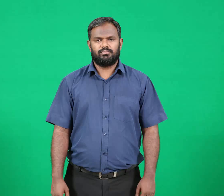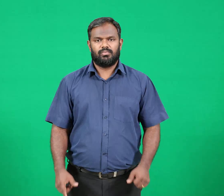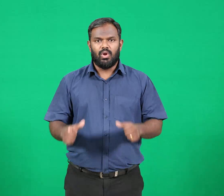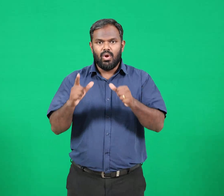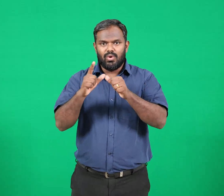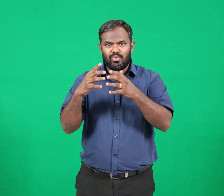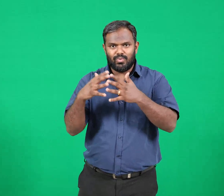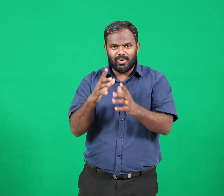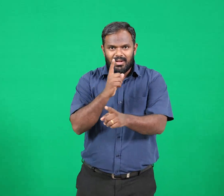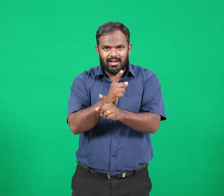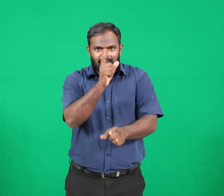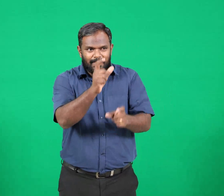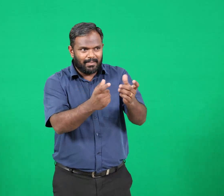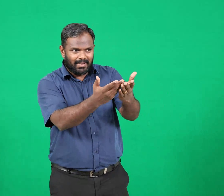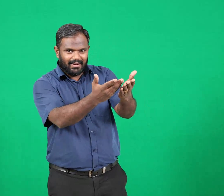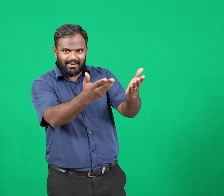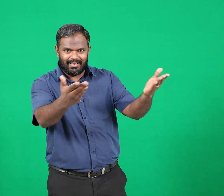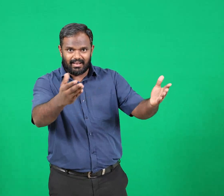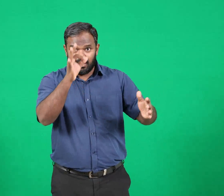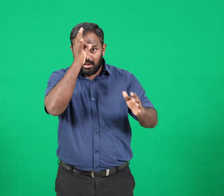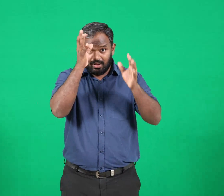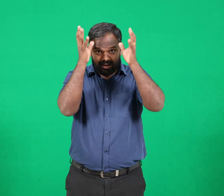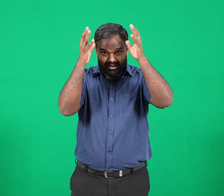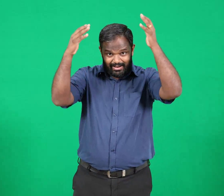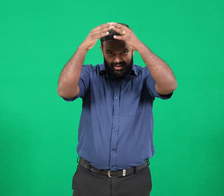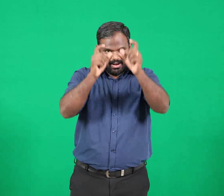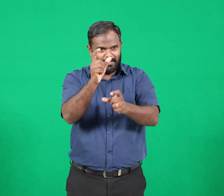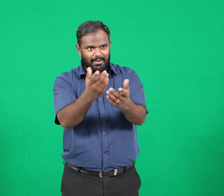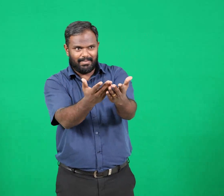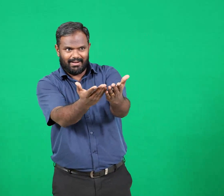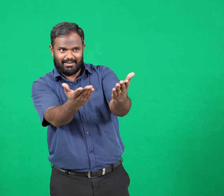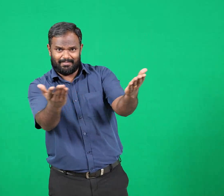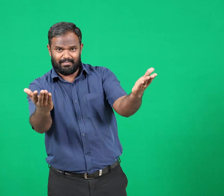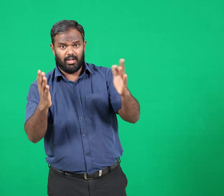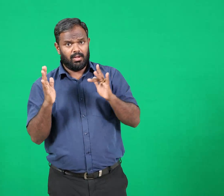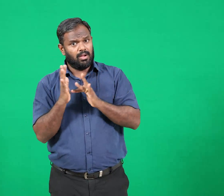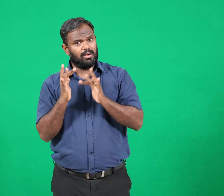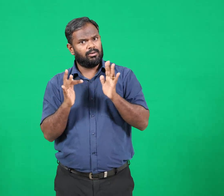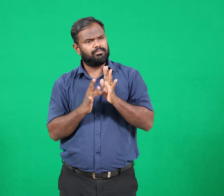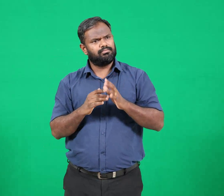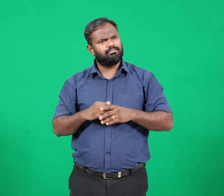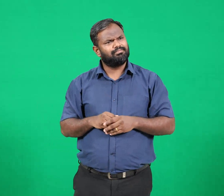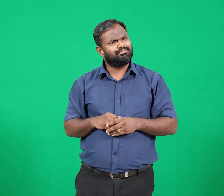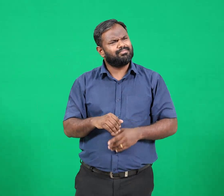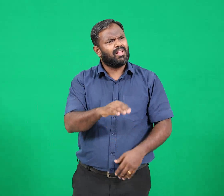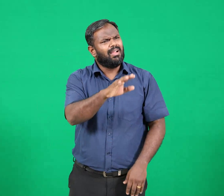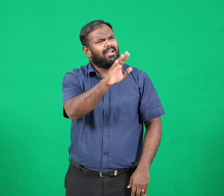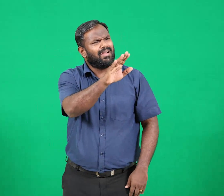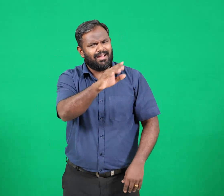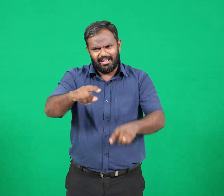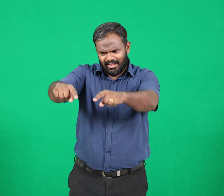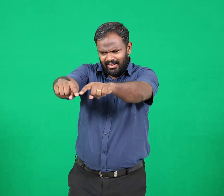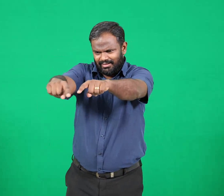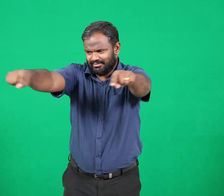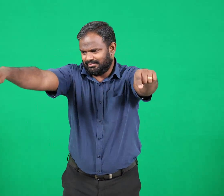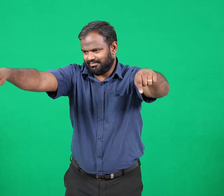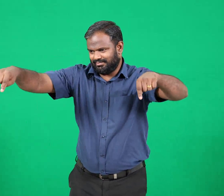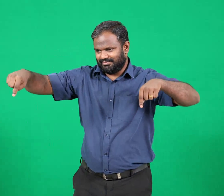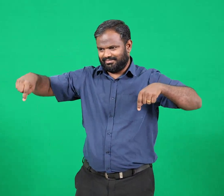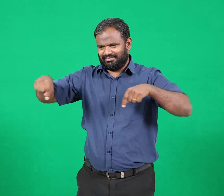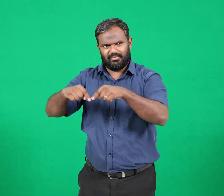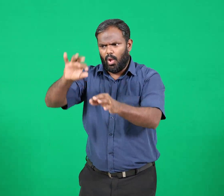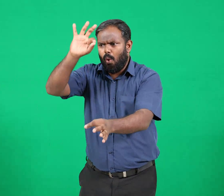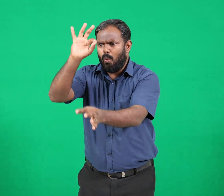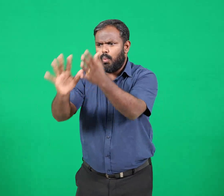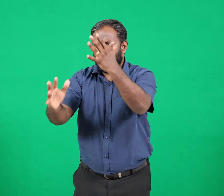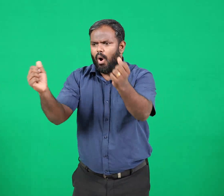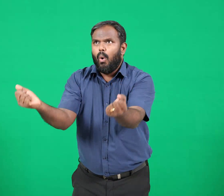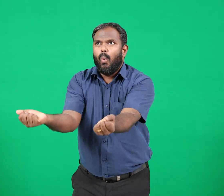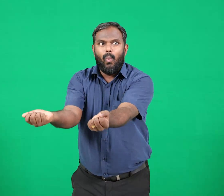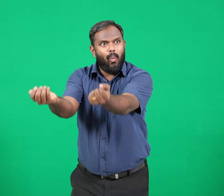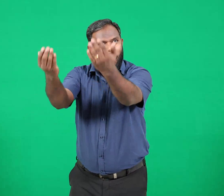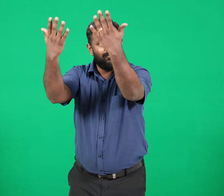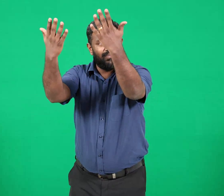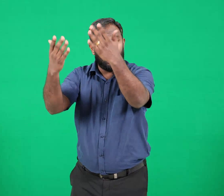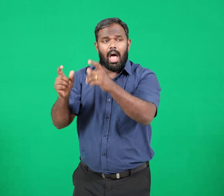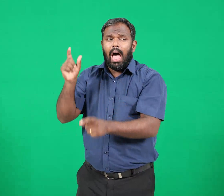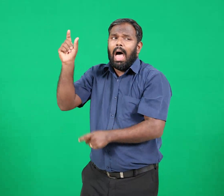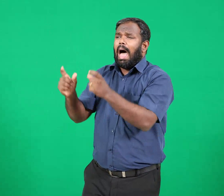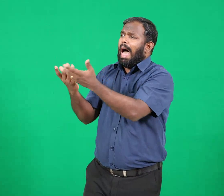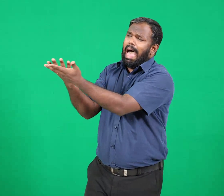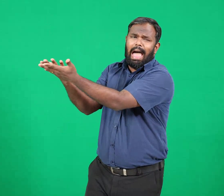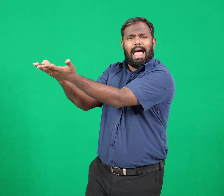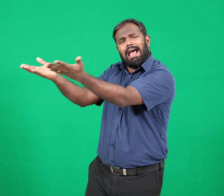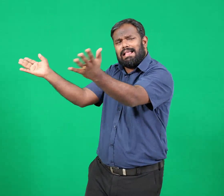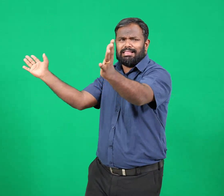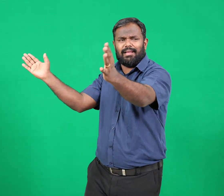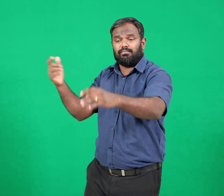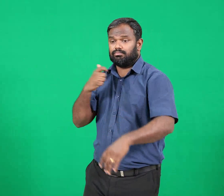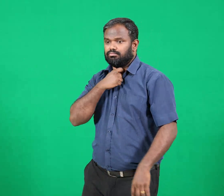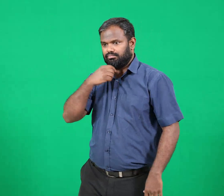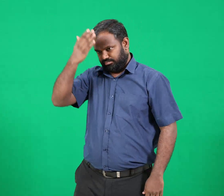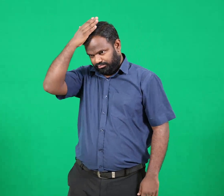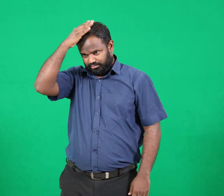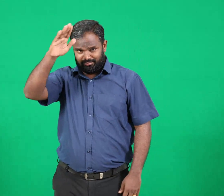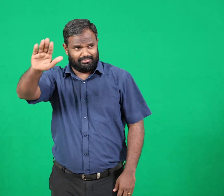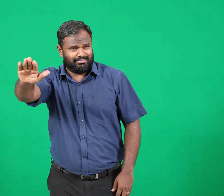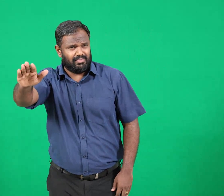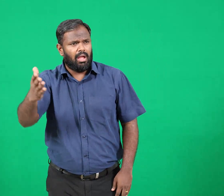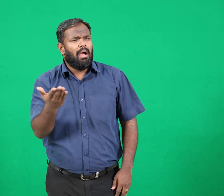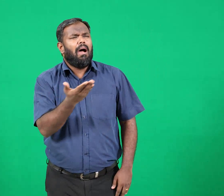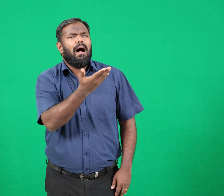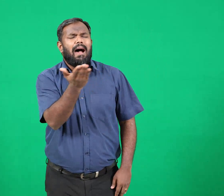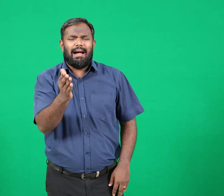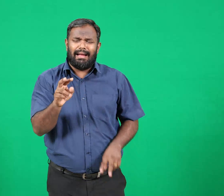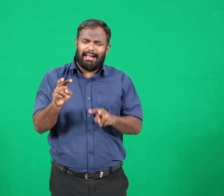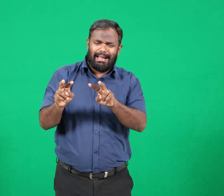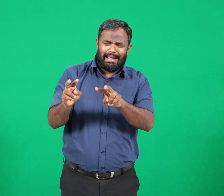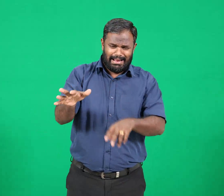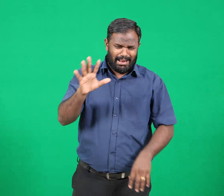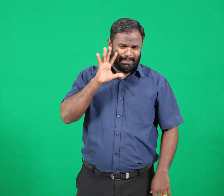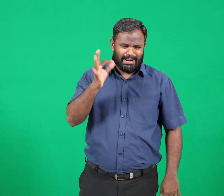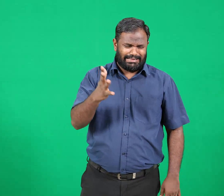And you say, ' If anyone swears by the altar, it means nothing;